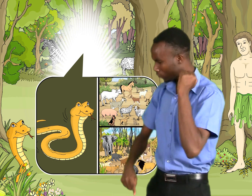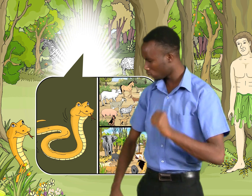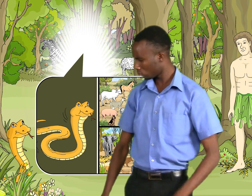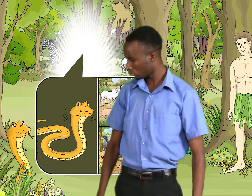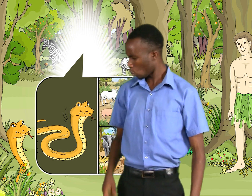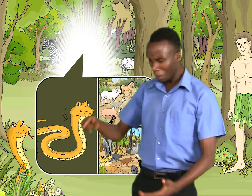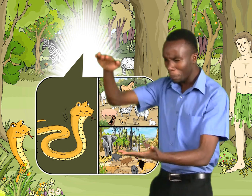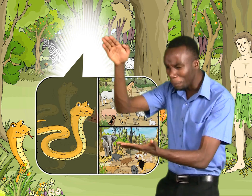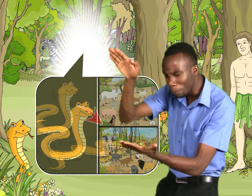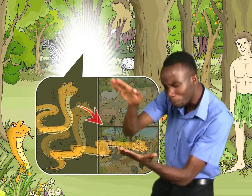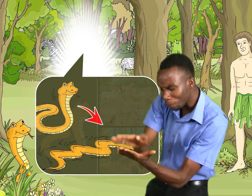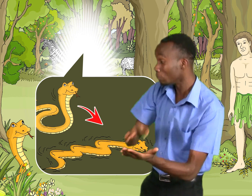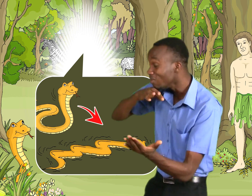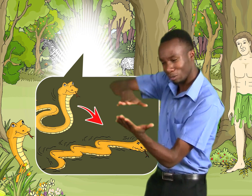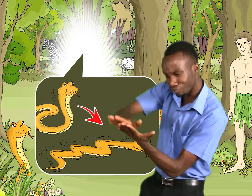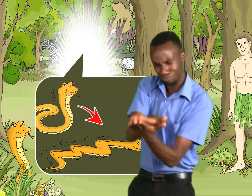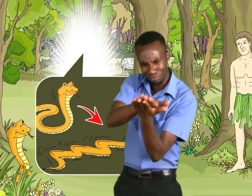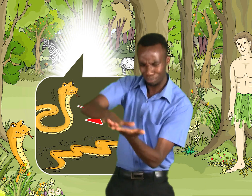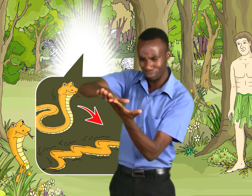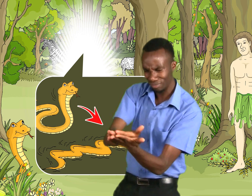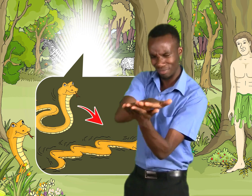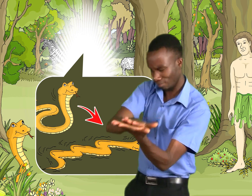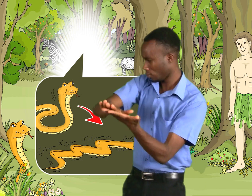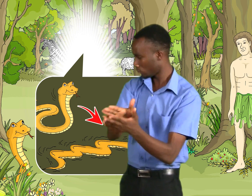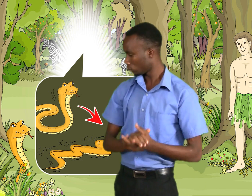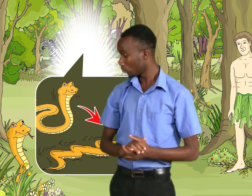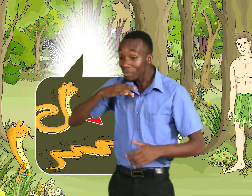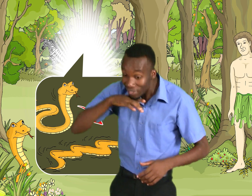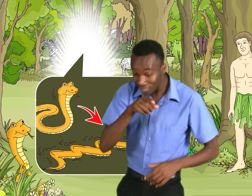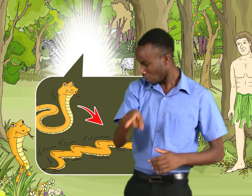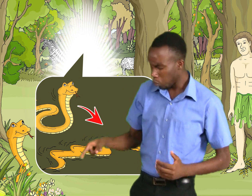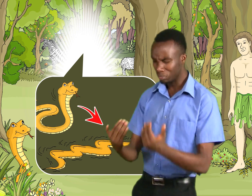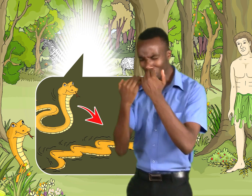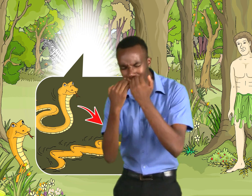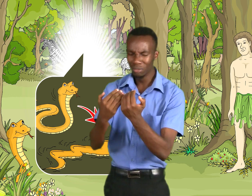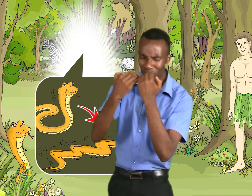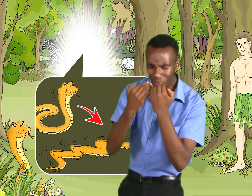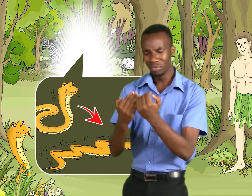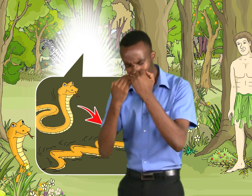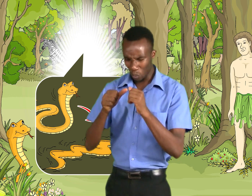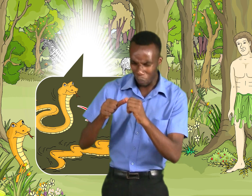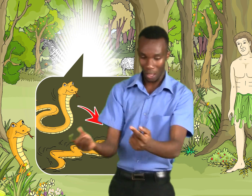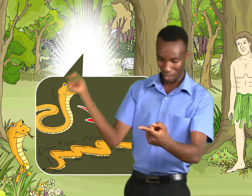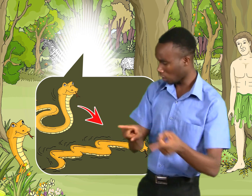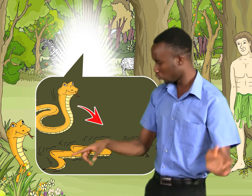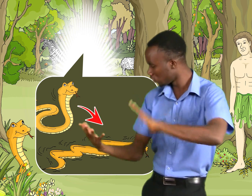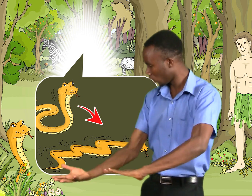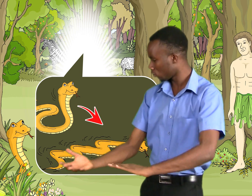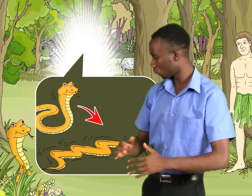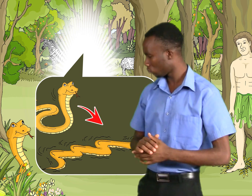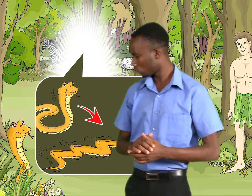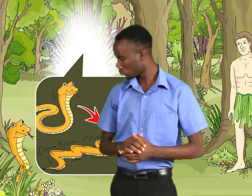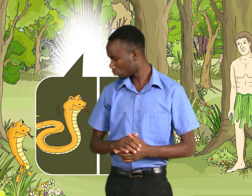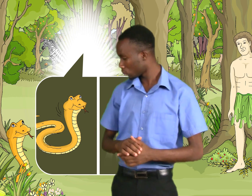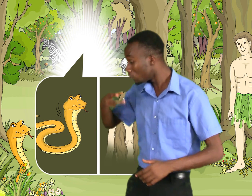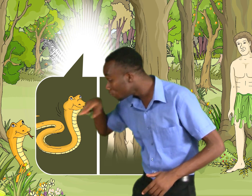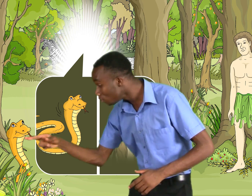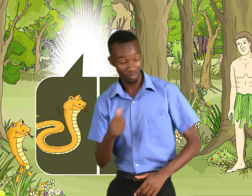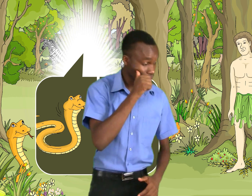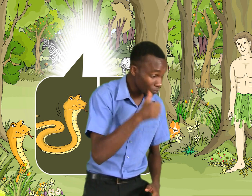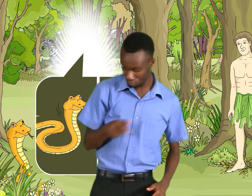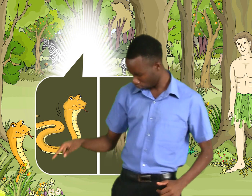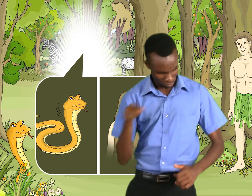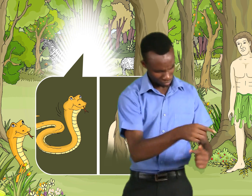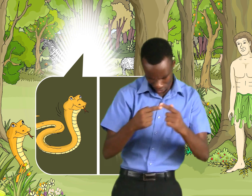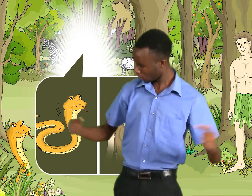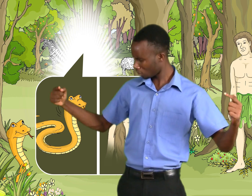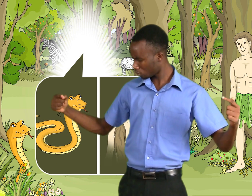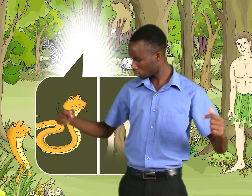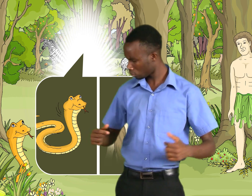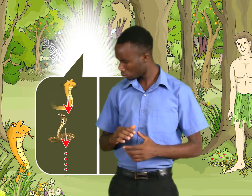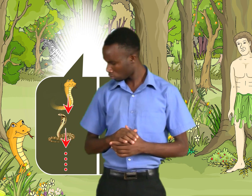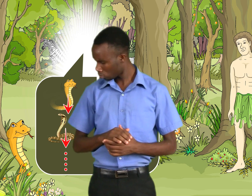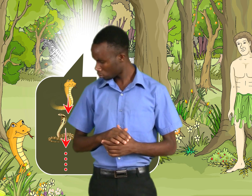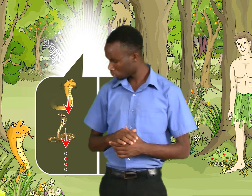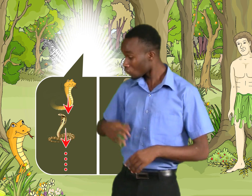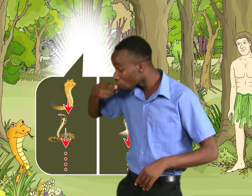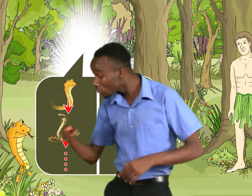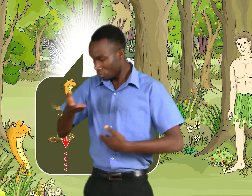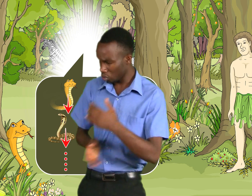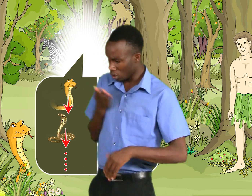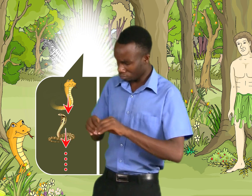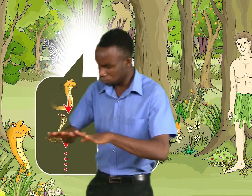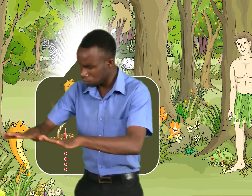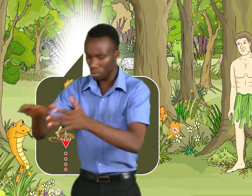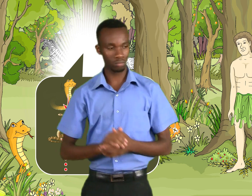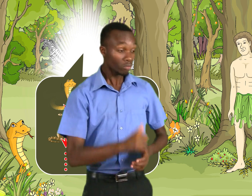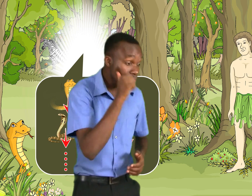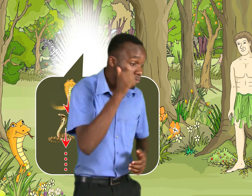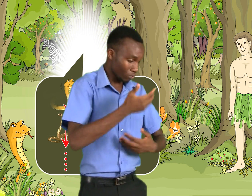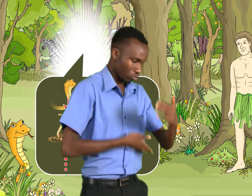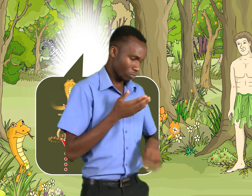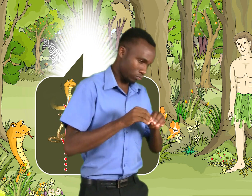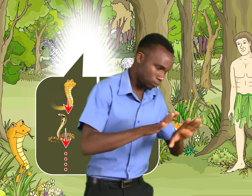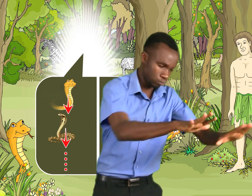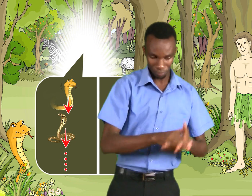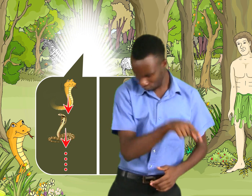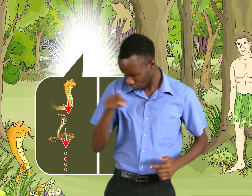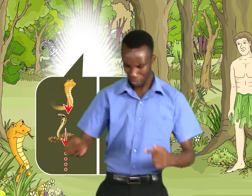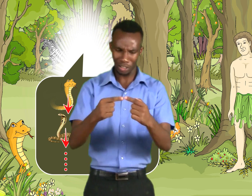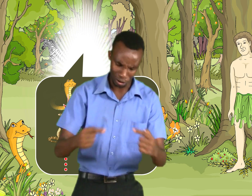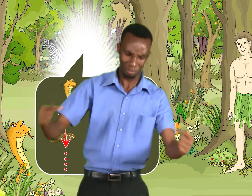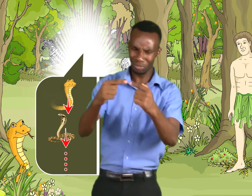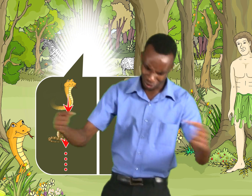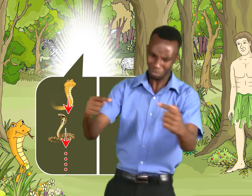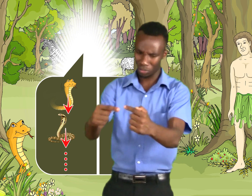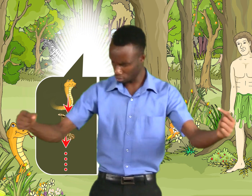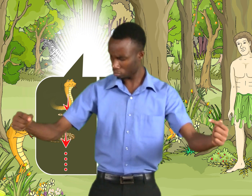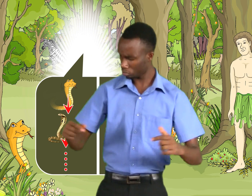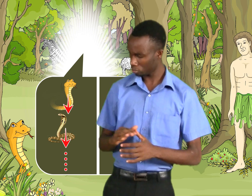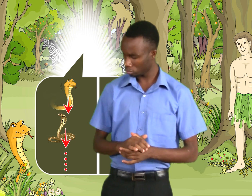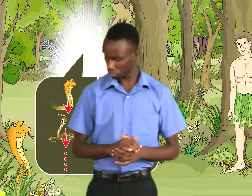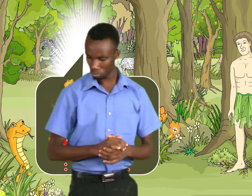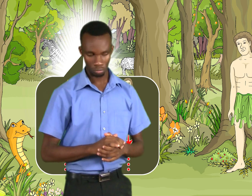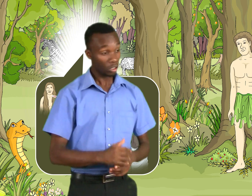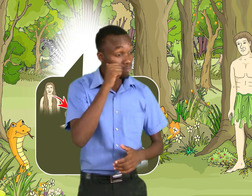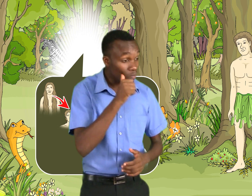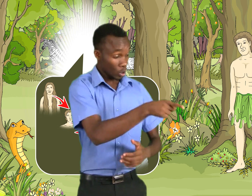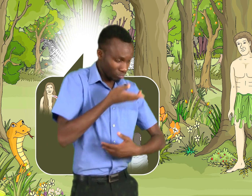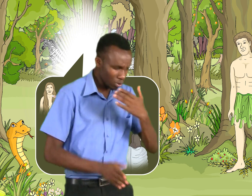On your belly will you go, and dust you will eat, all the days of your life.